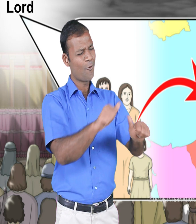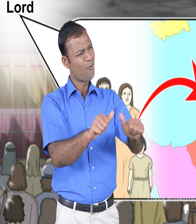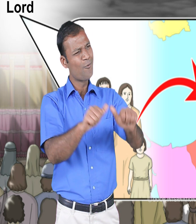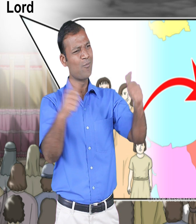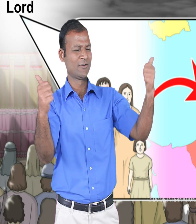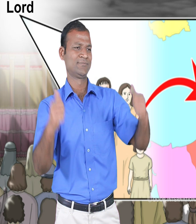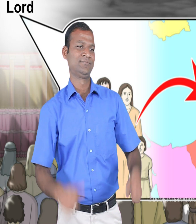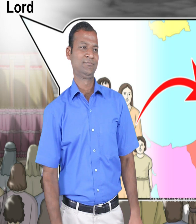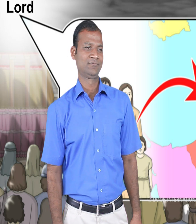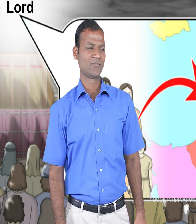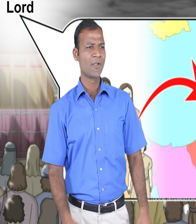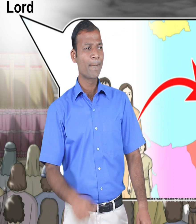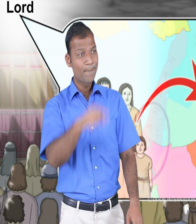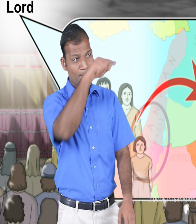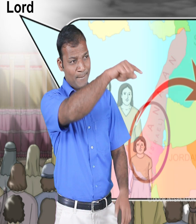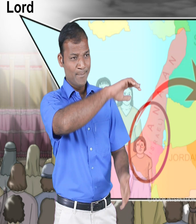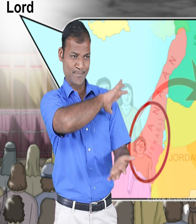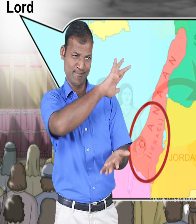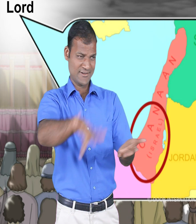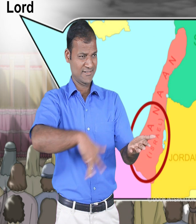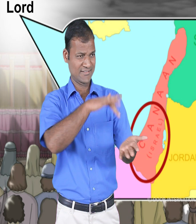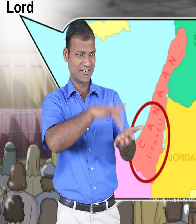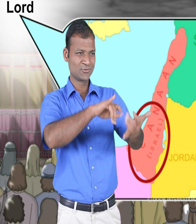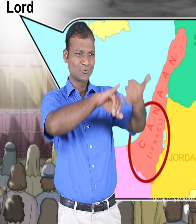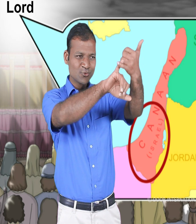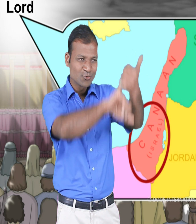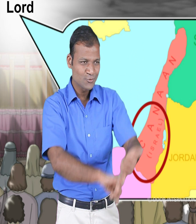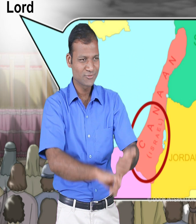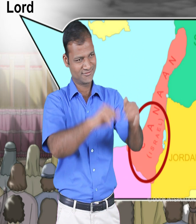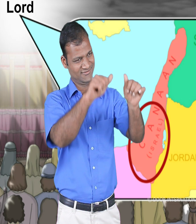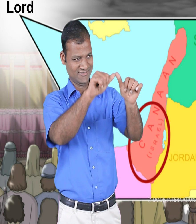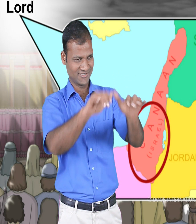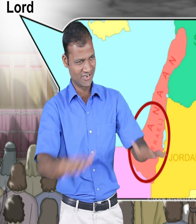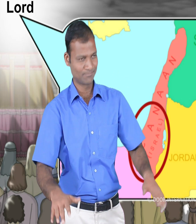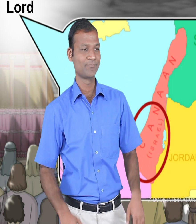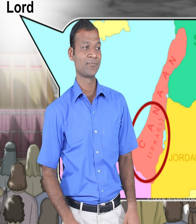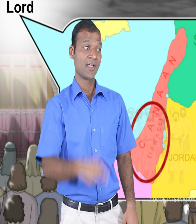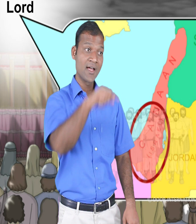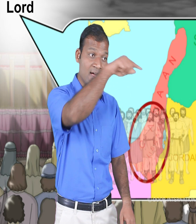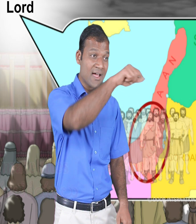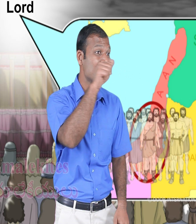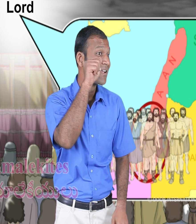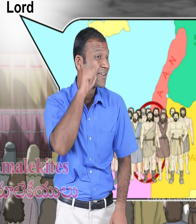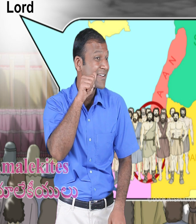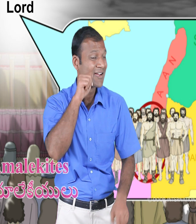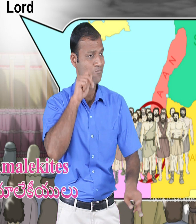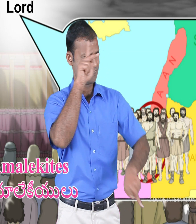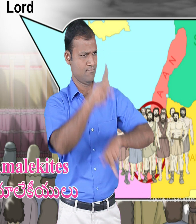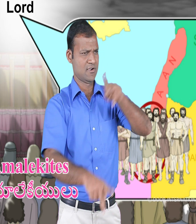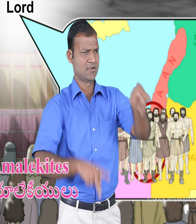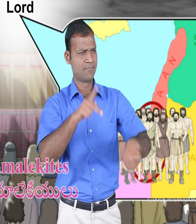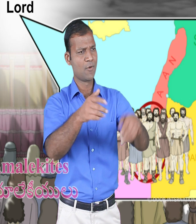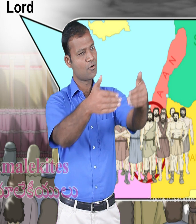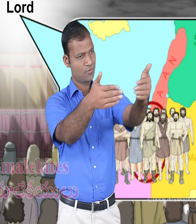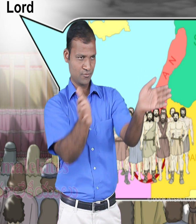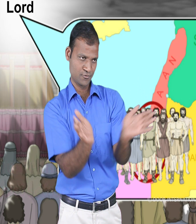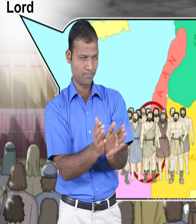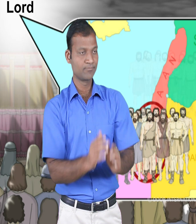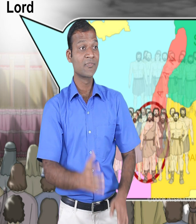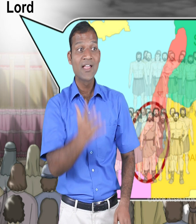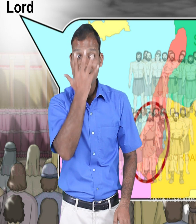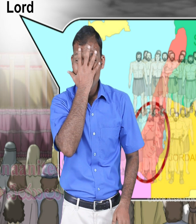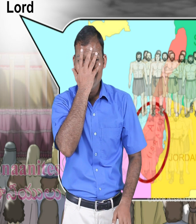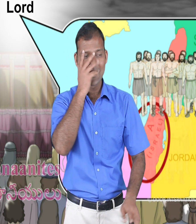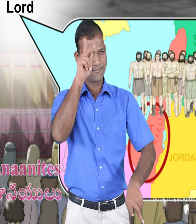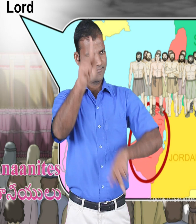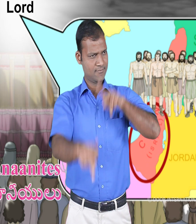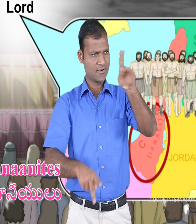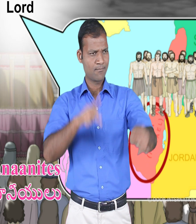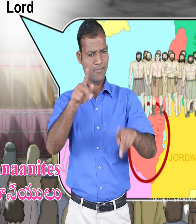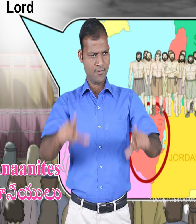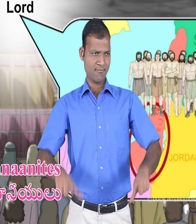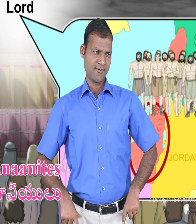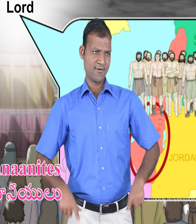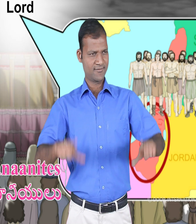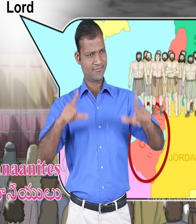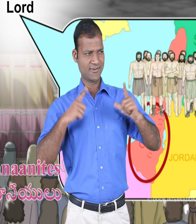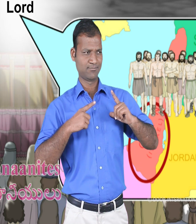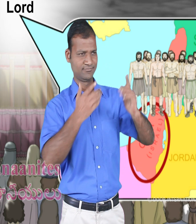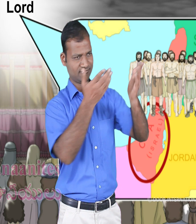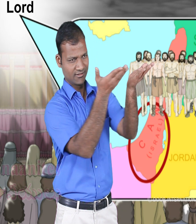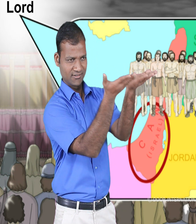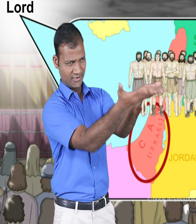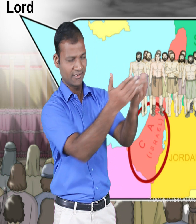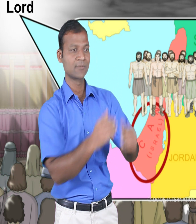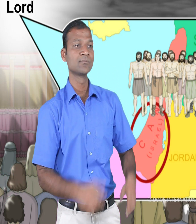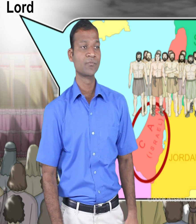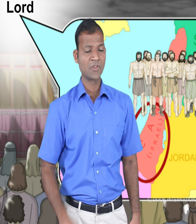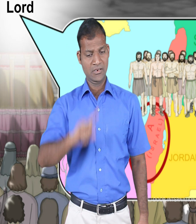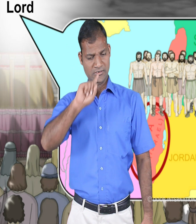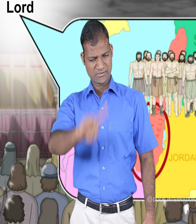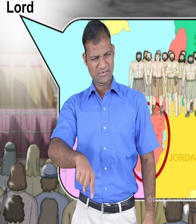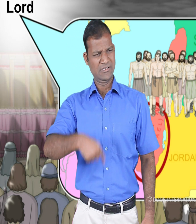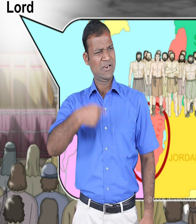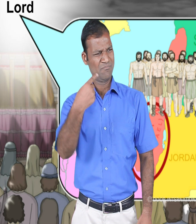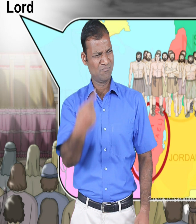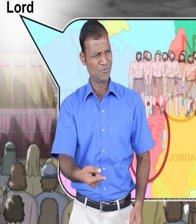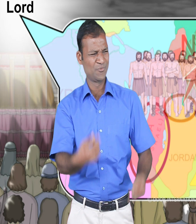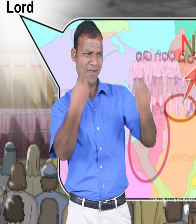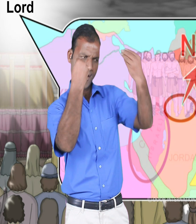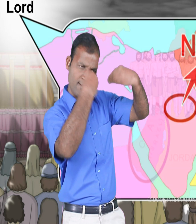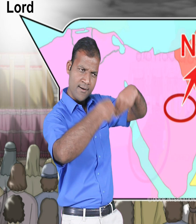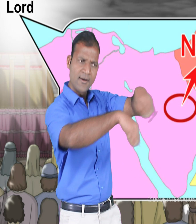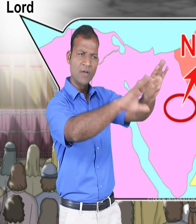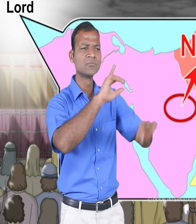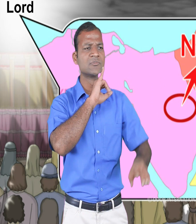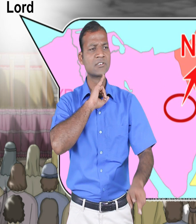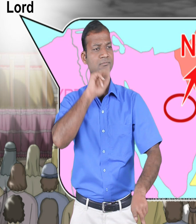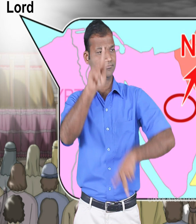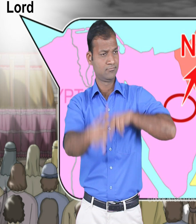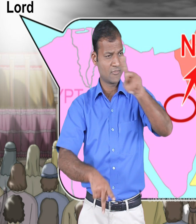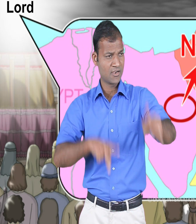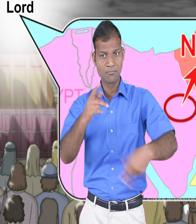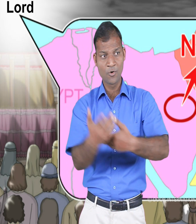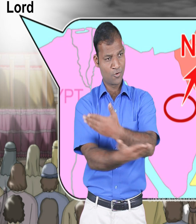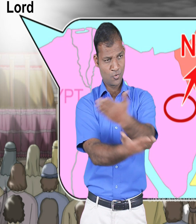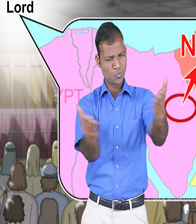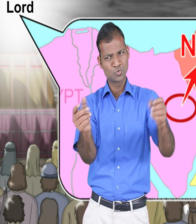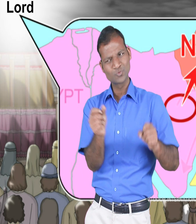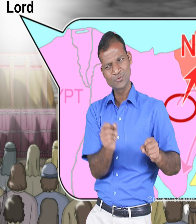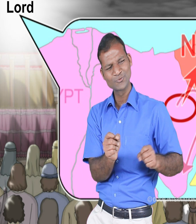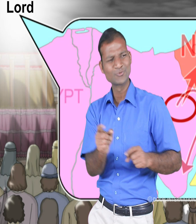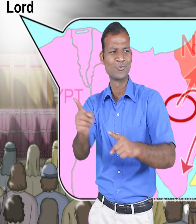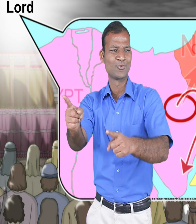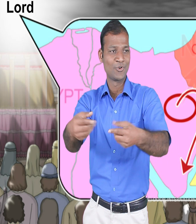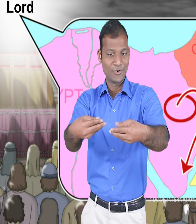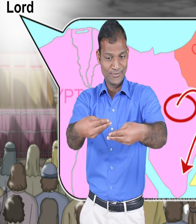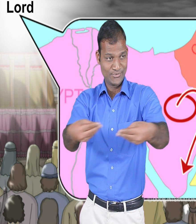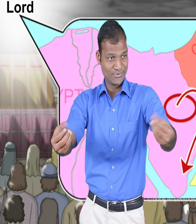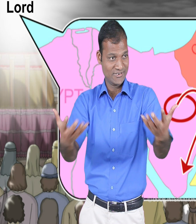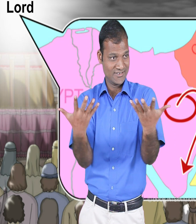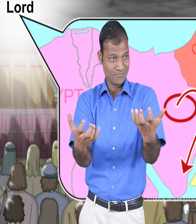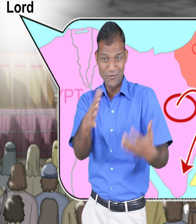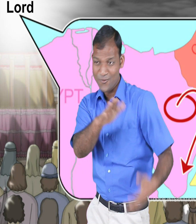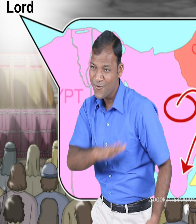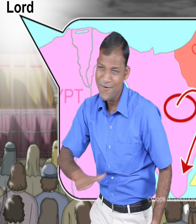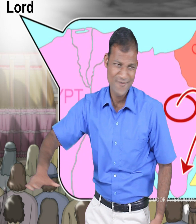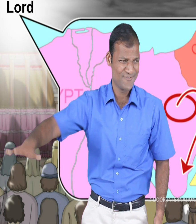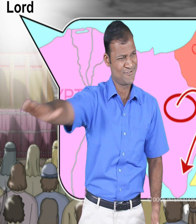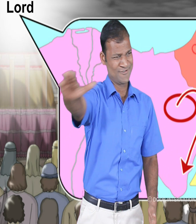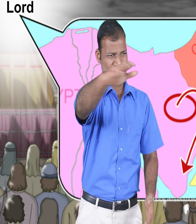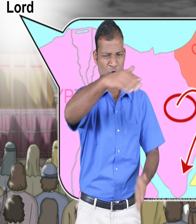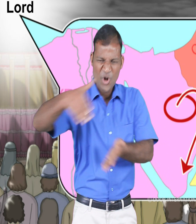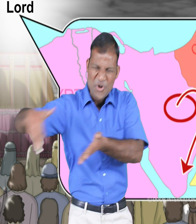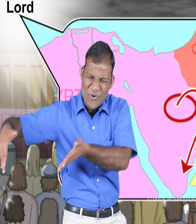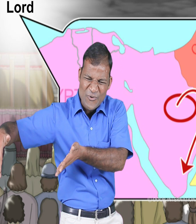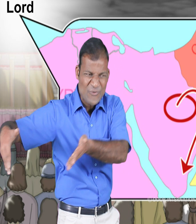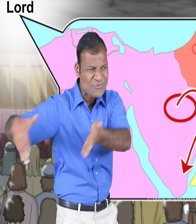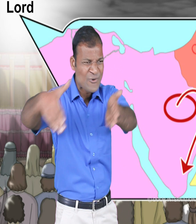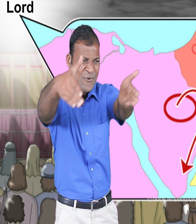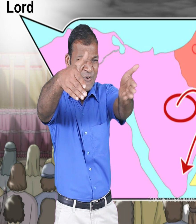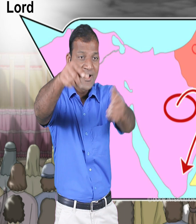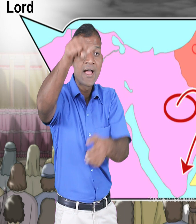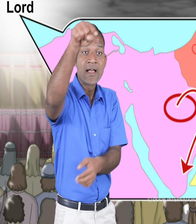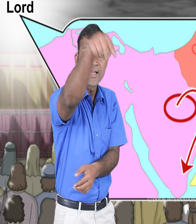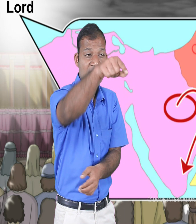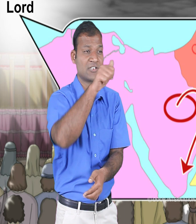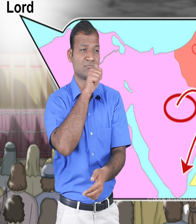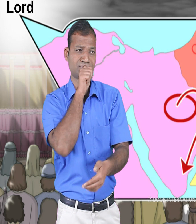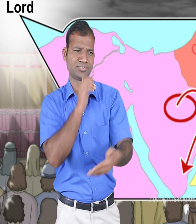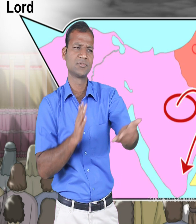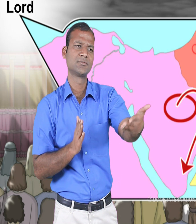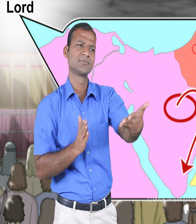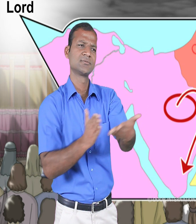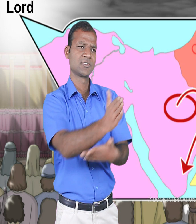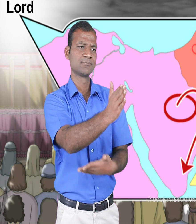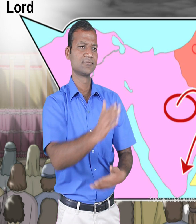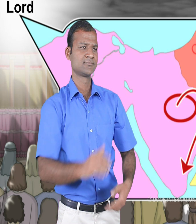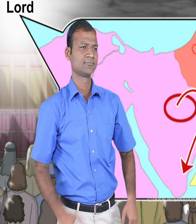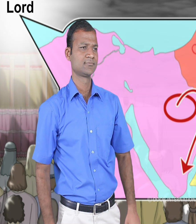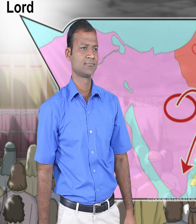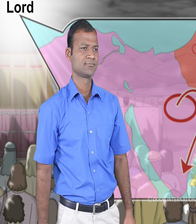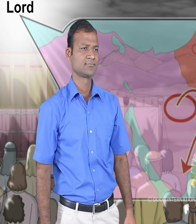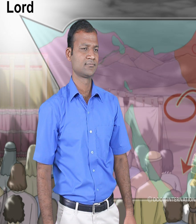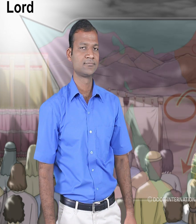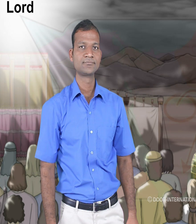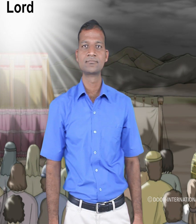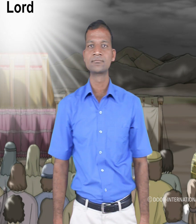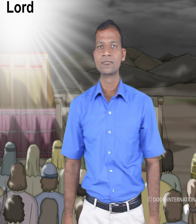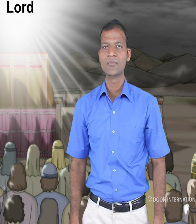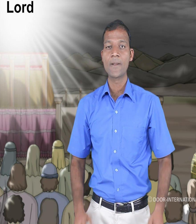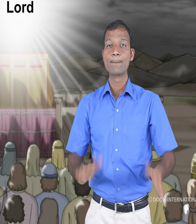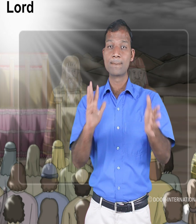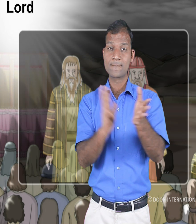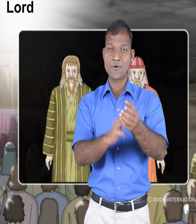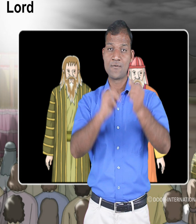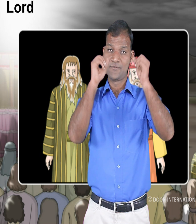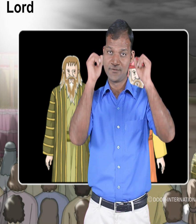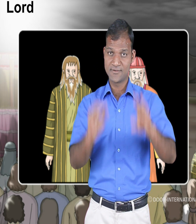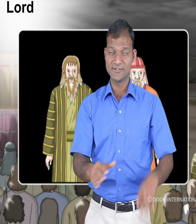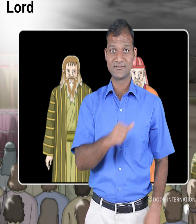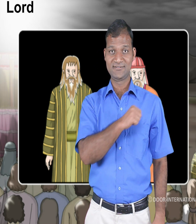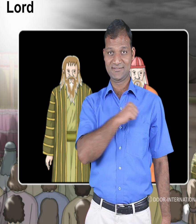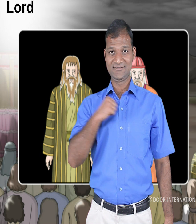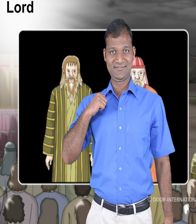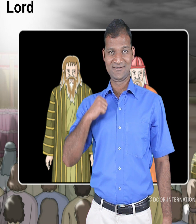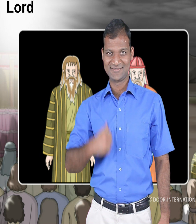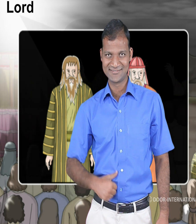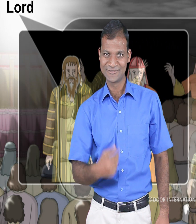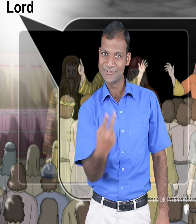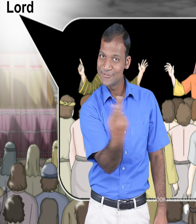Now since the Amalekites and Canaanites are living in the valleys, turn back tomorrow and head for the wilderness along the route to the Red Sea.”